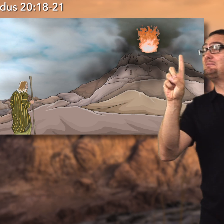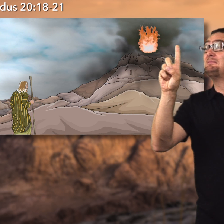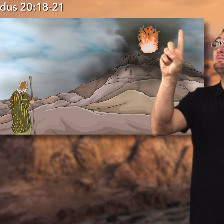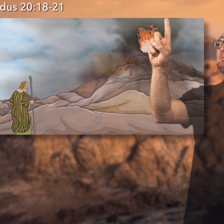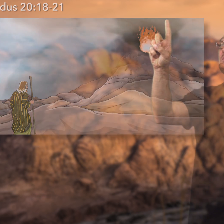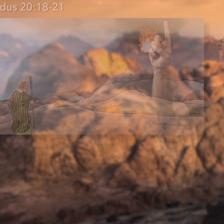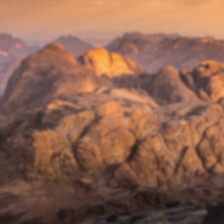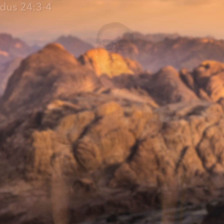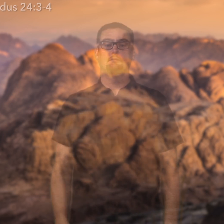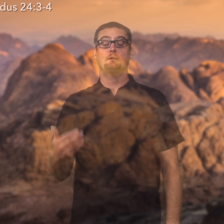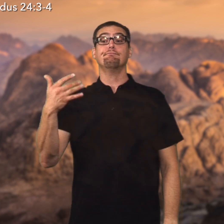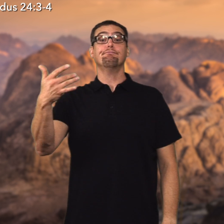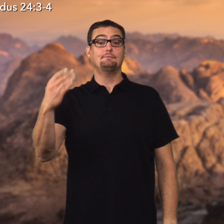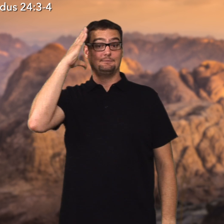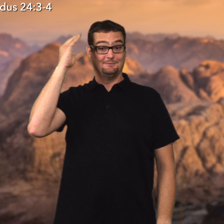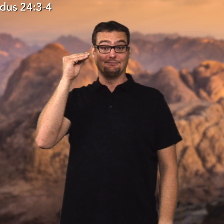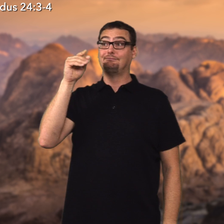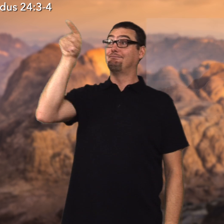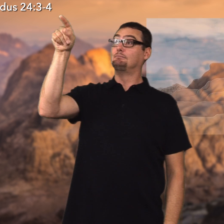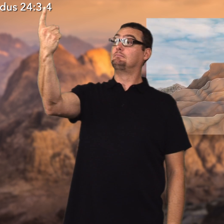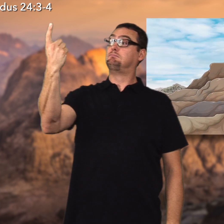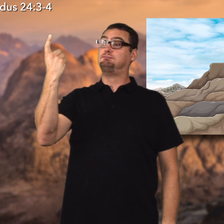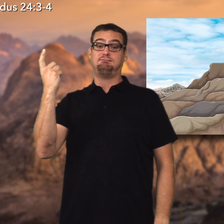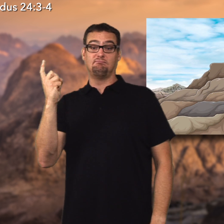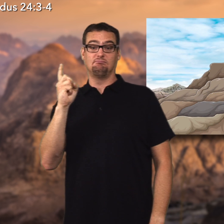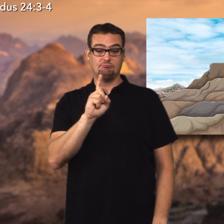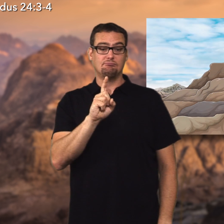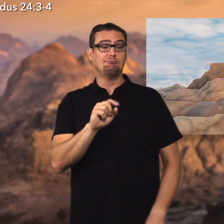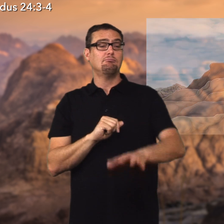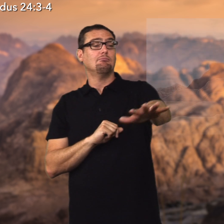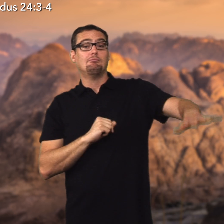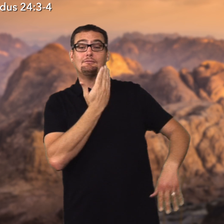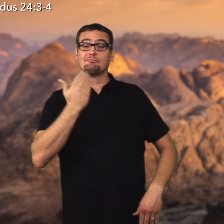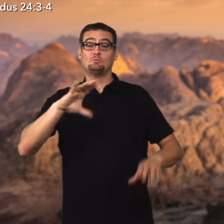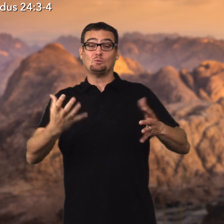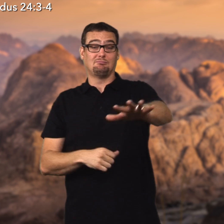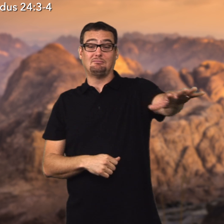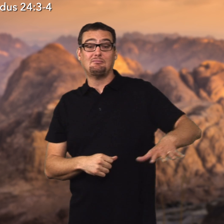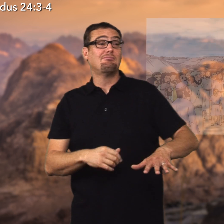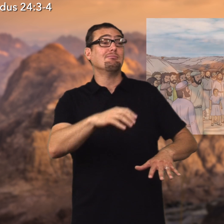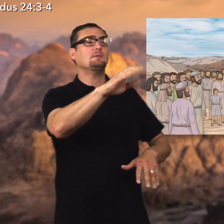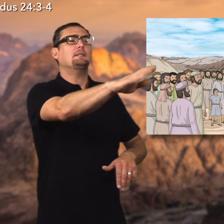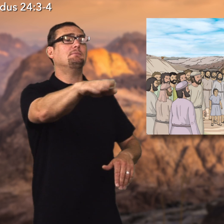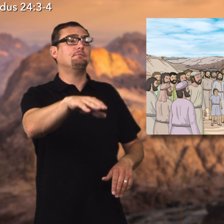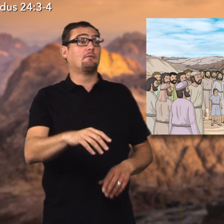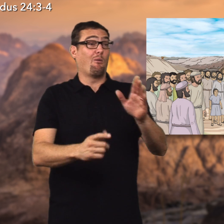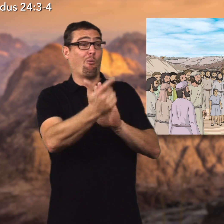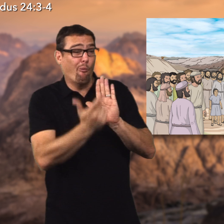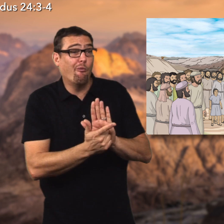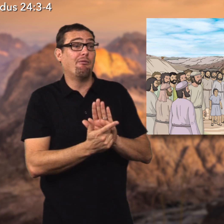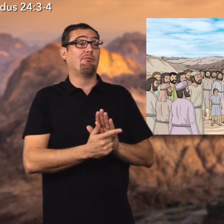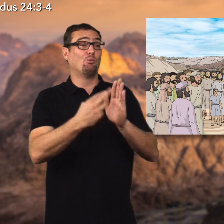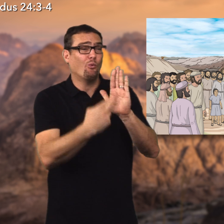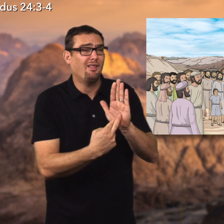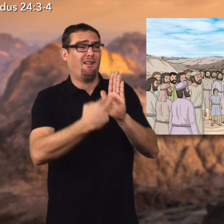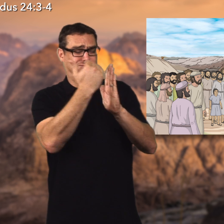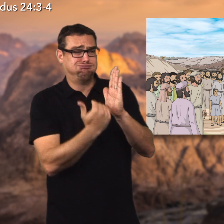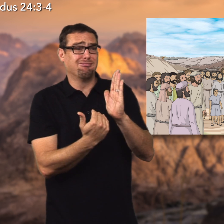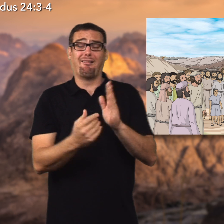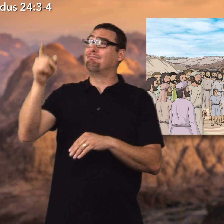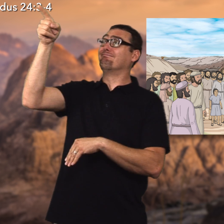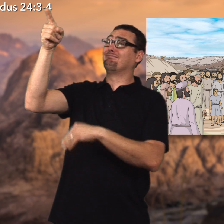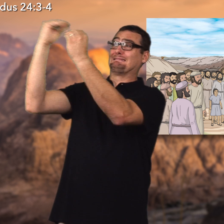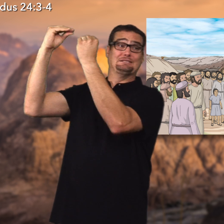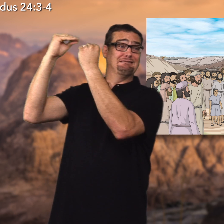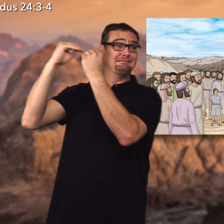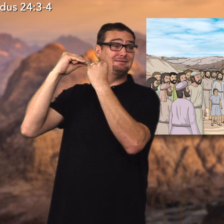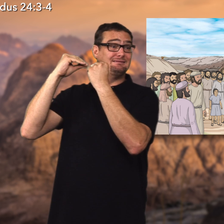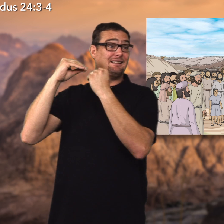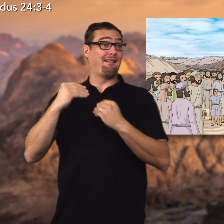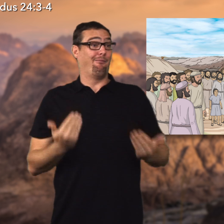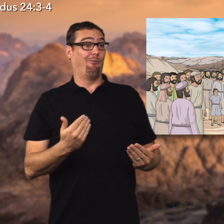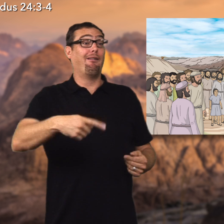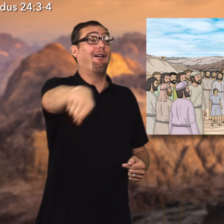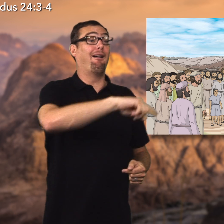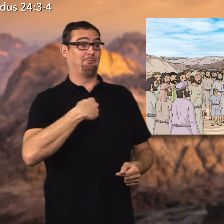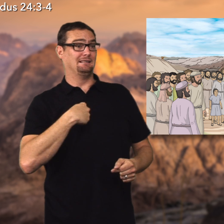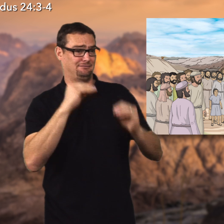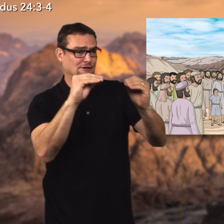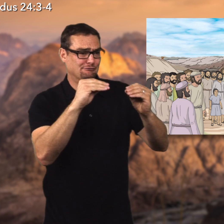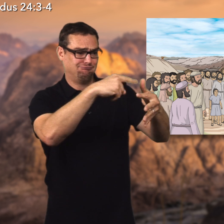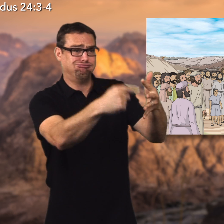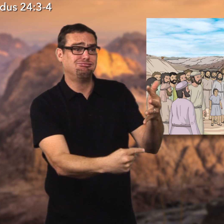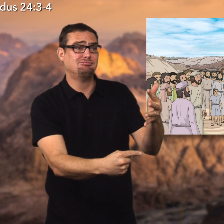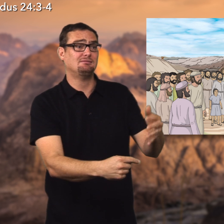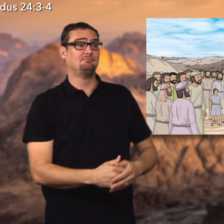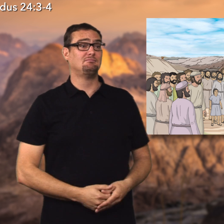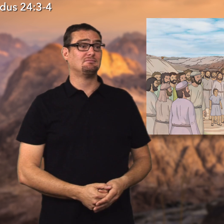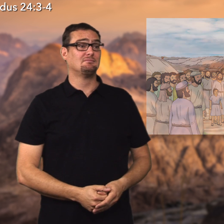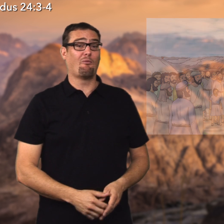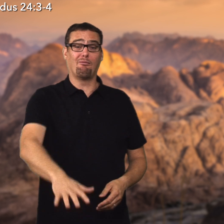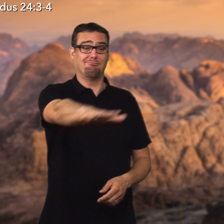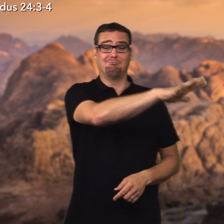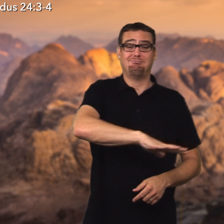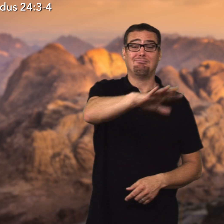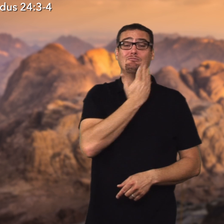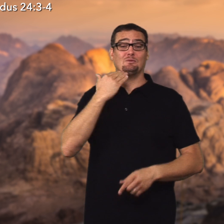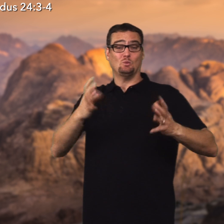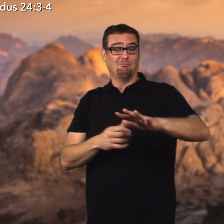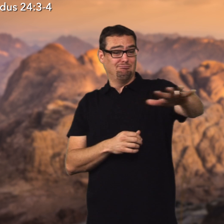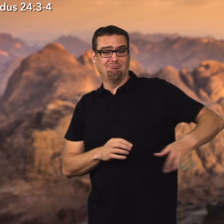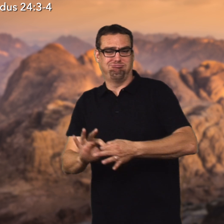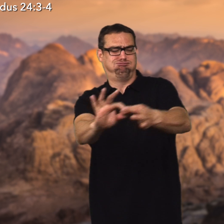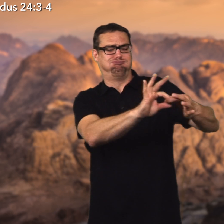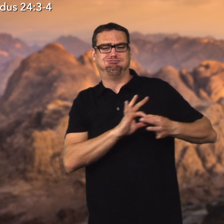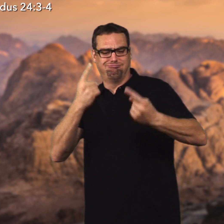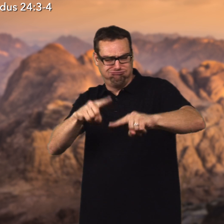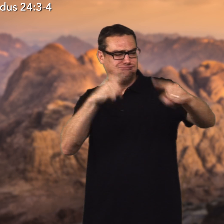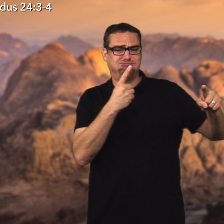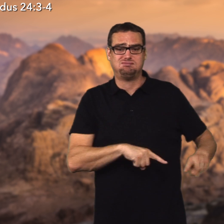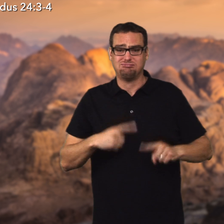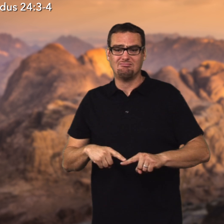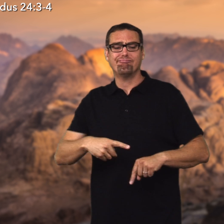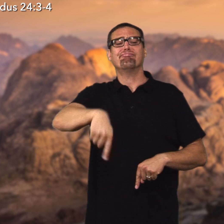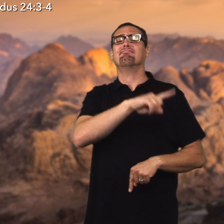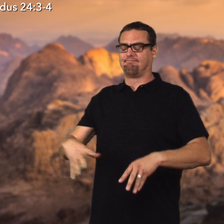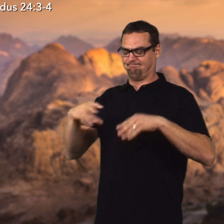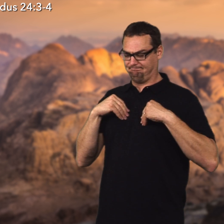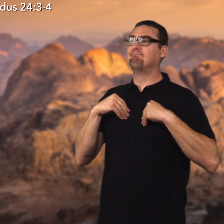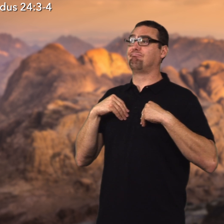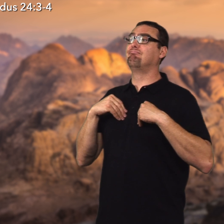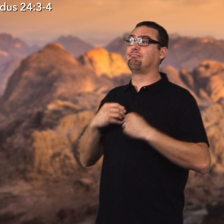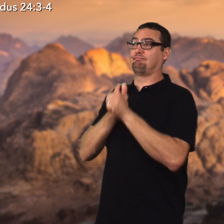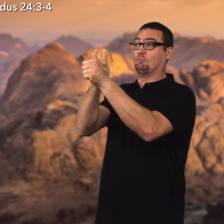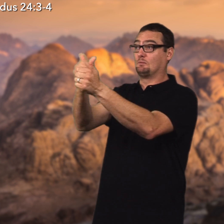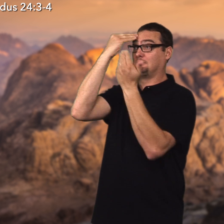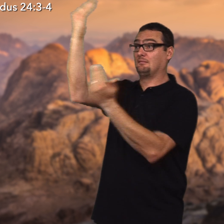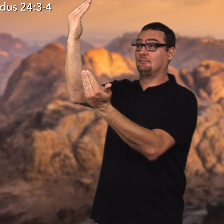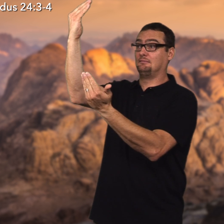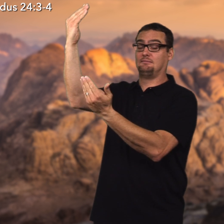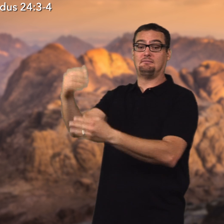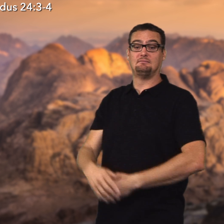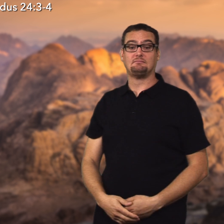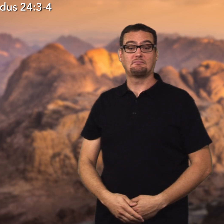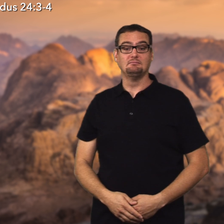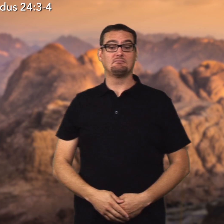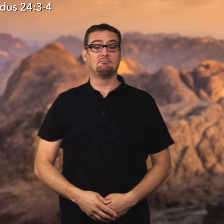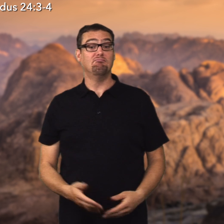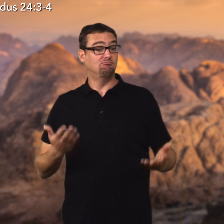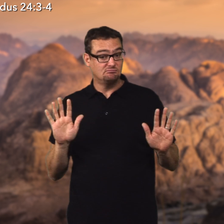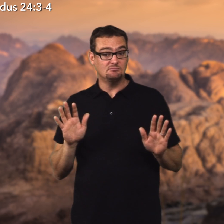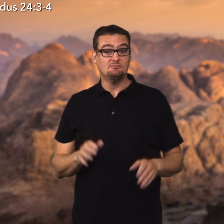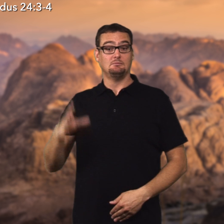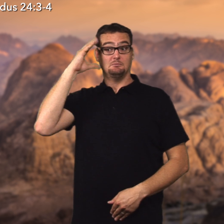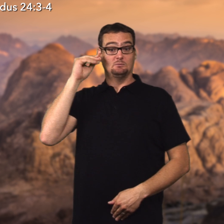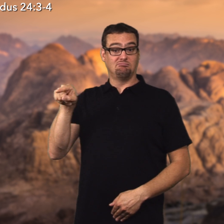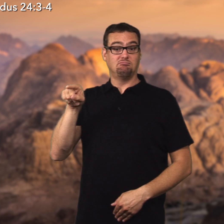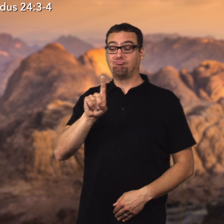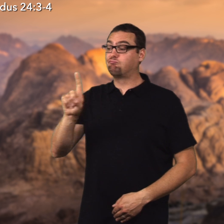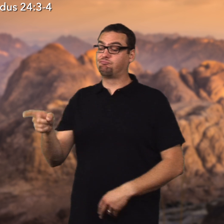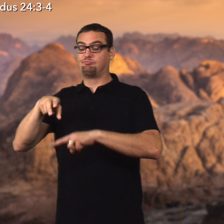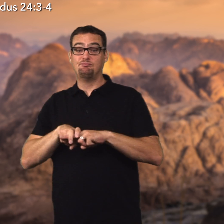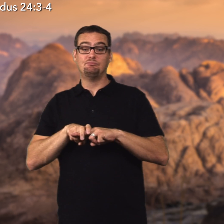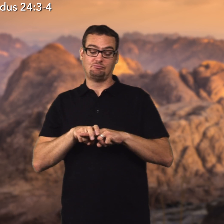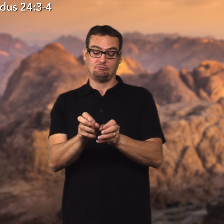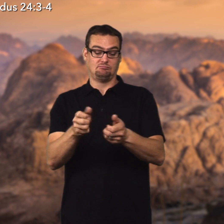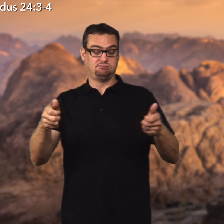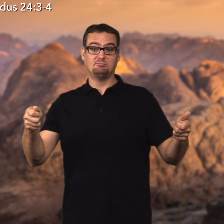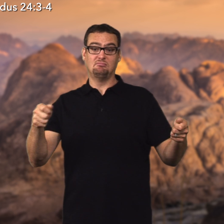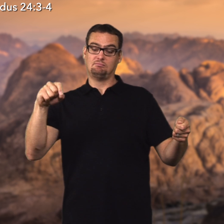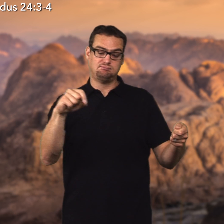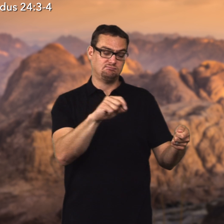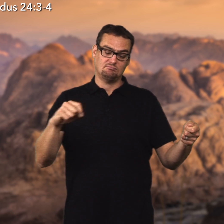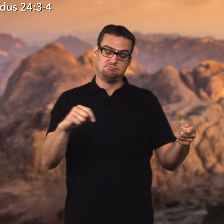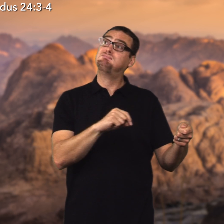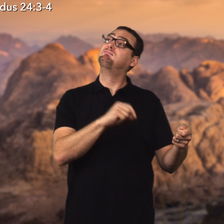When Moses came and told the people all the words and ordinances of the LORD, they all responded with one voice: “All the words that the LORD has spoken, we will do.”